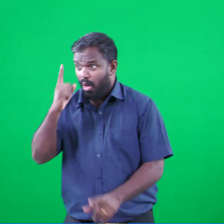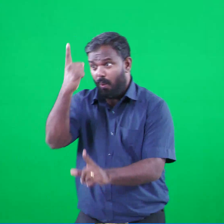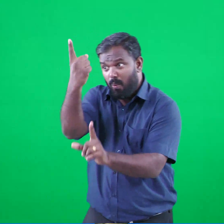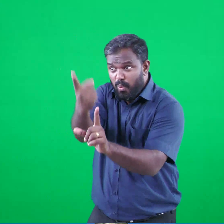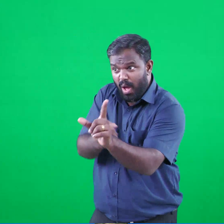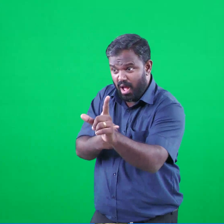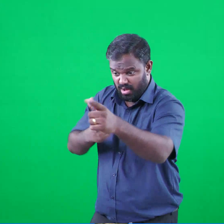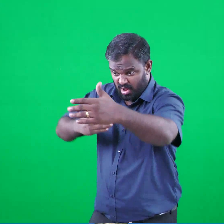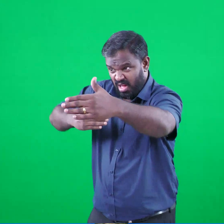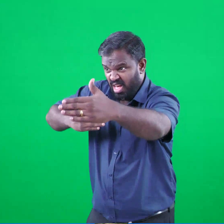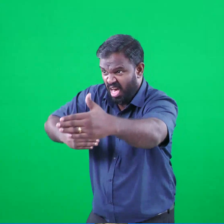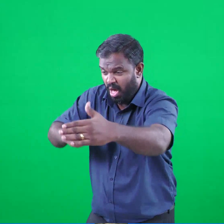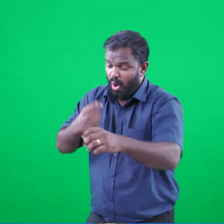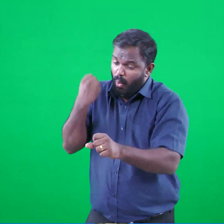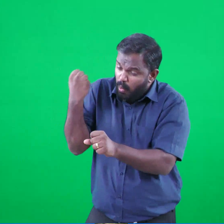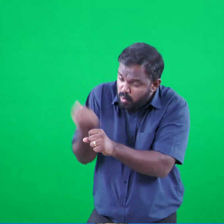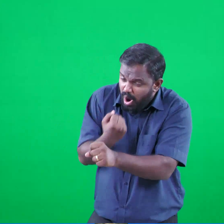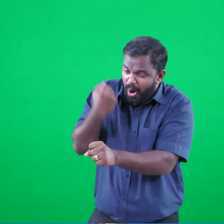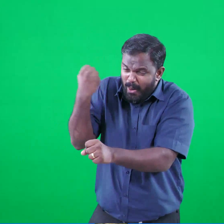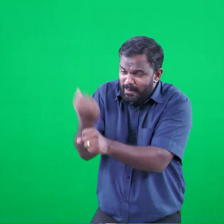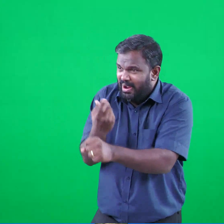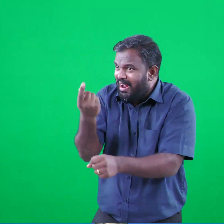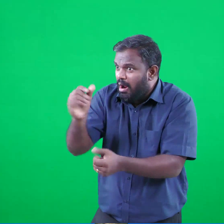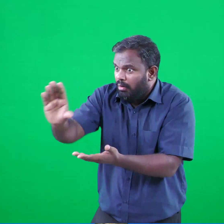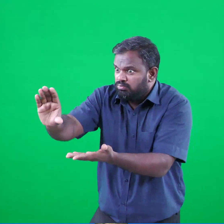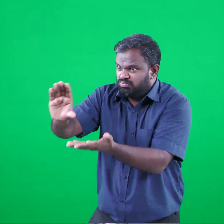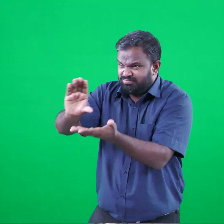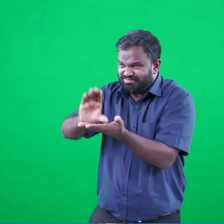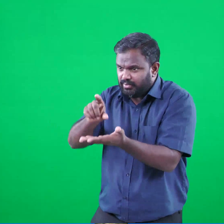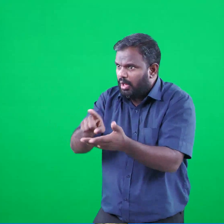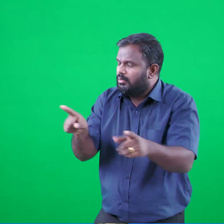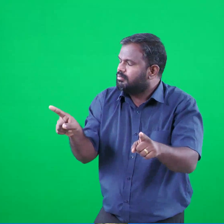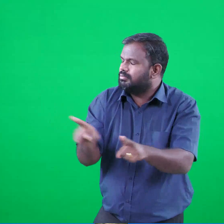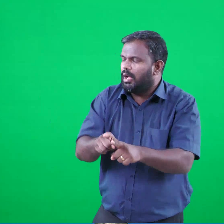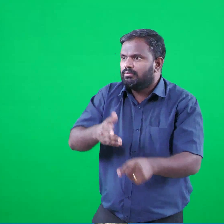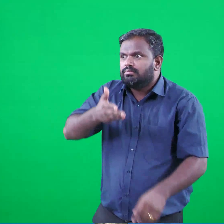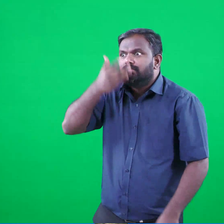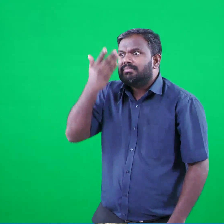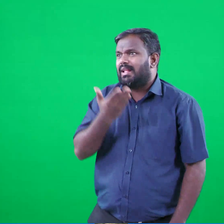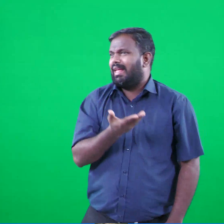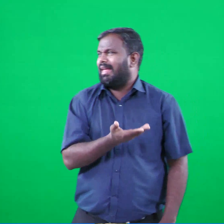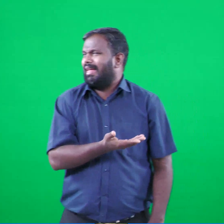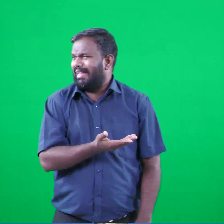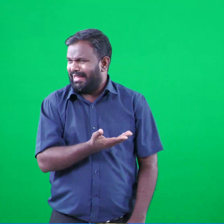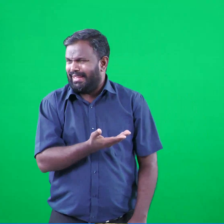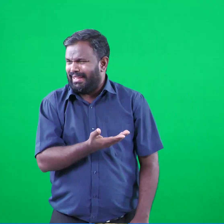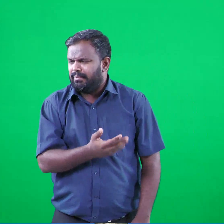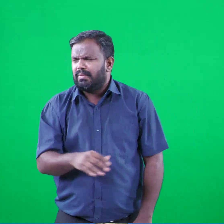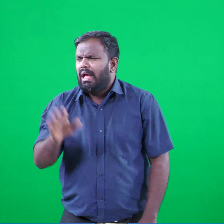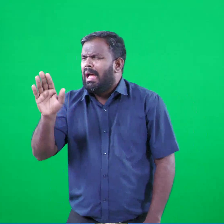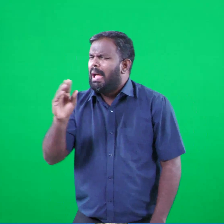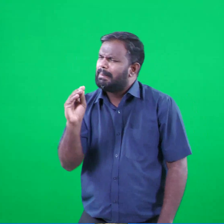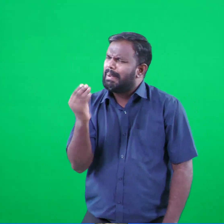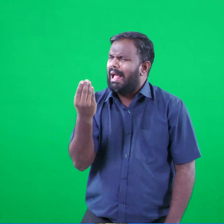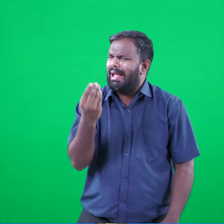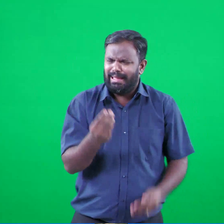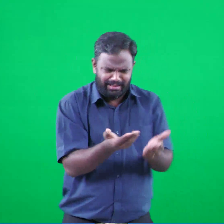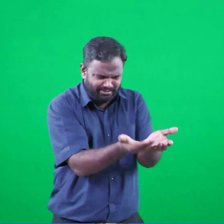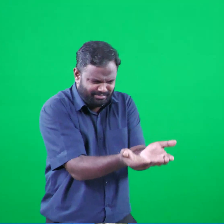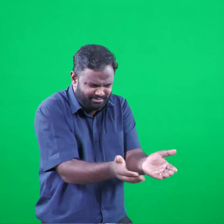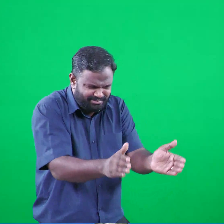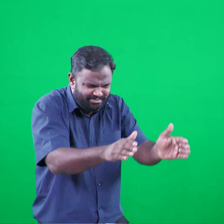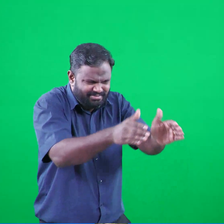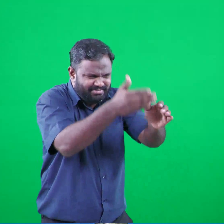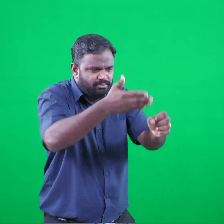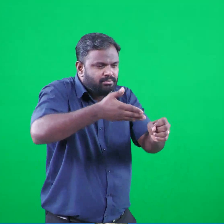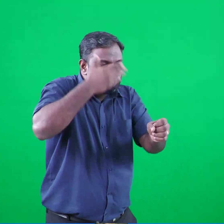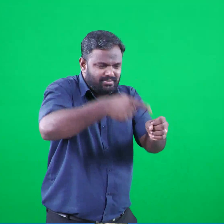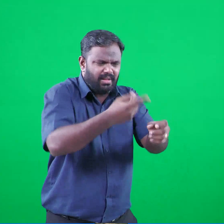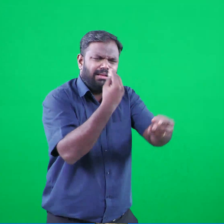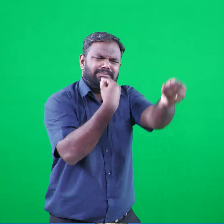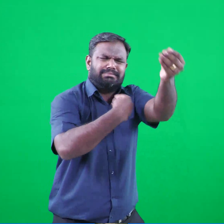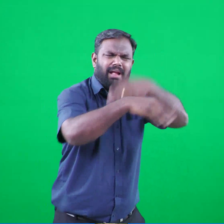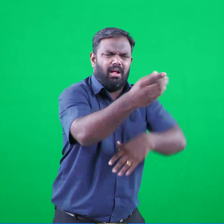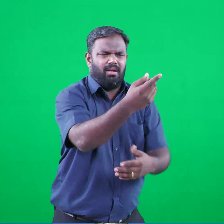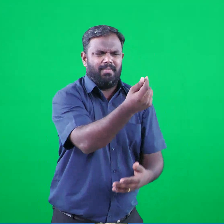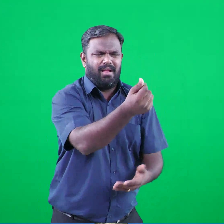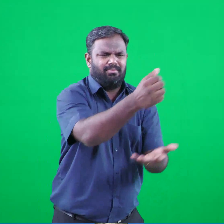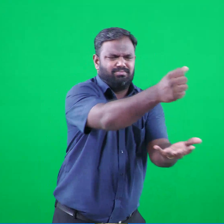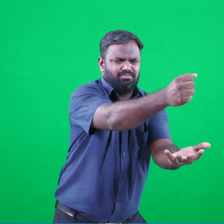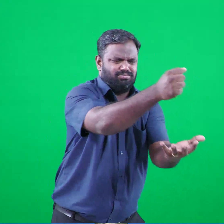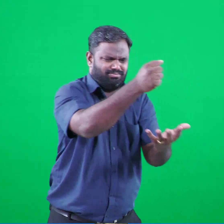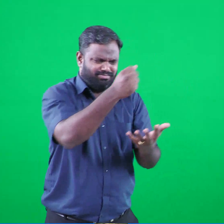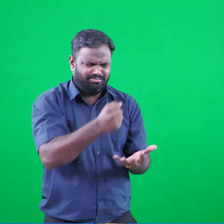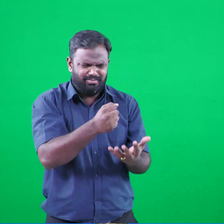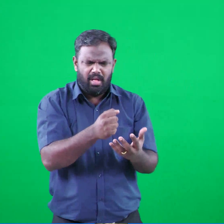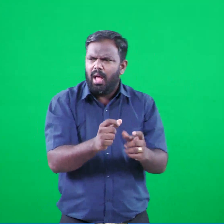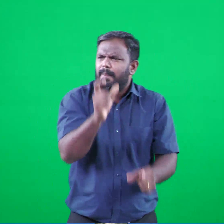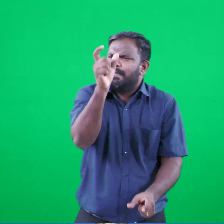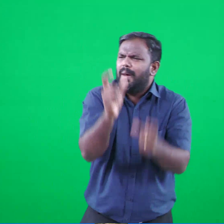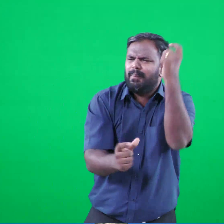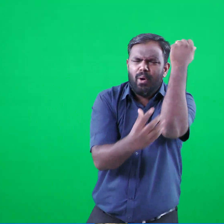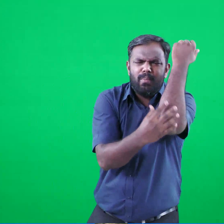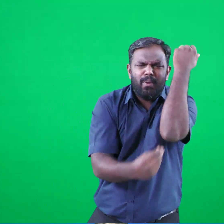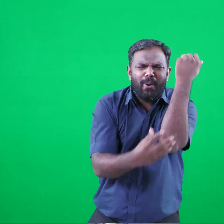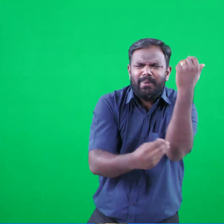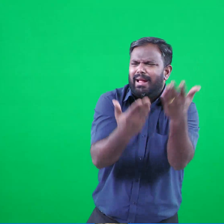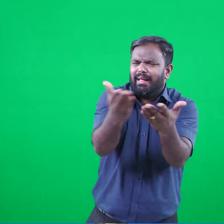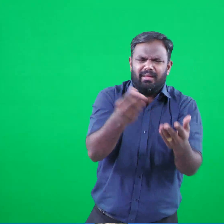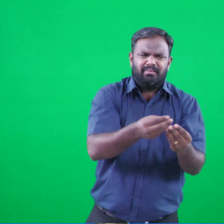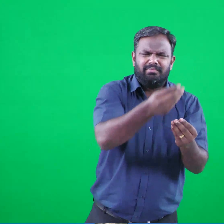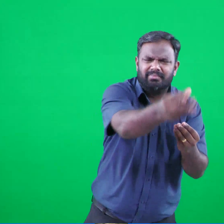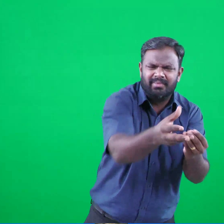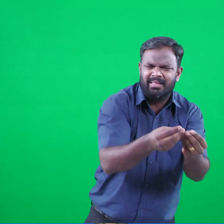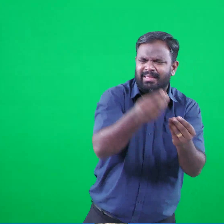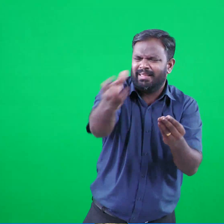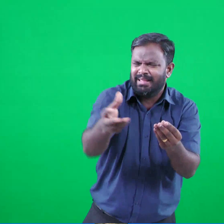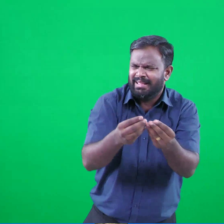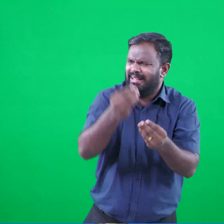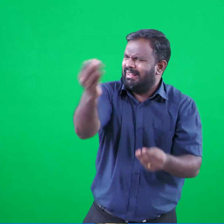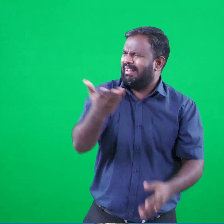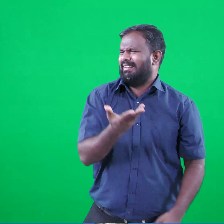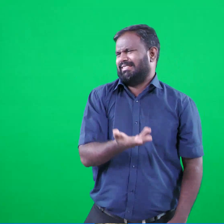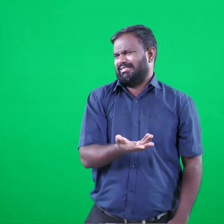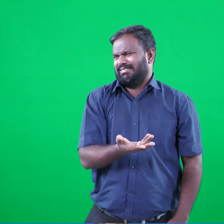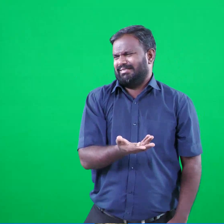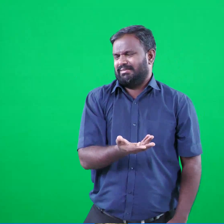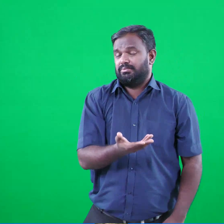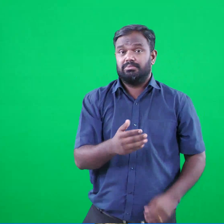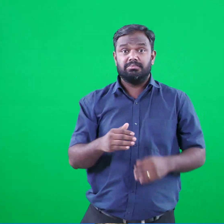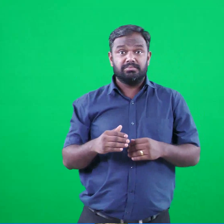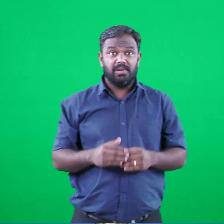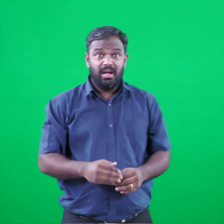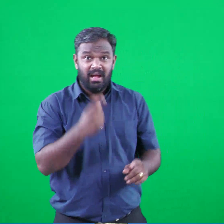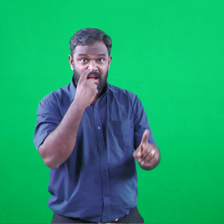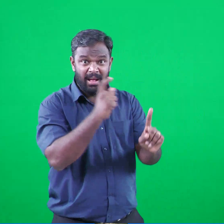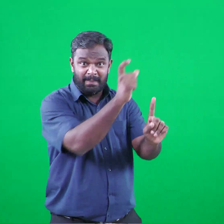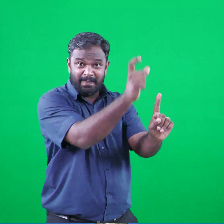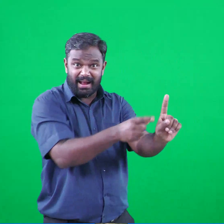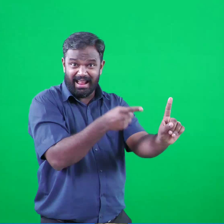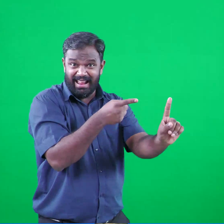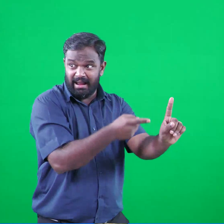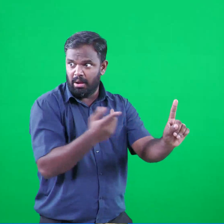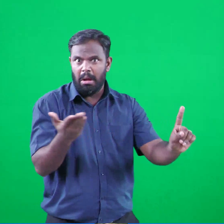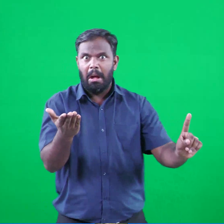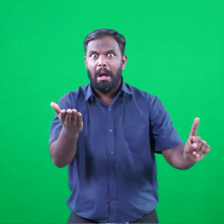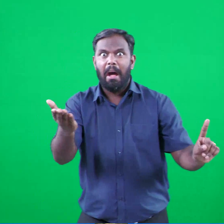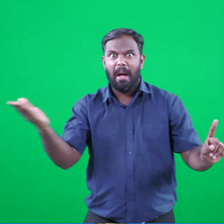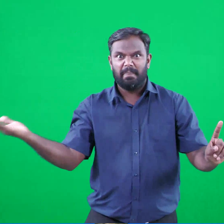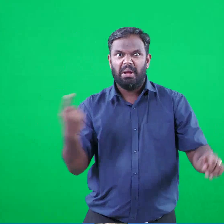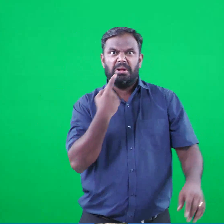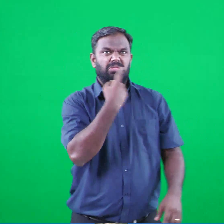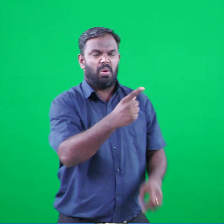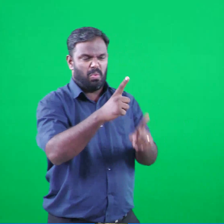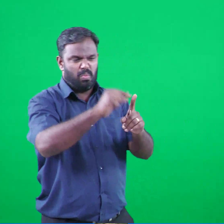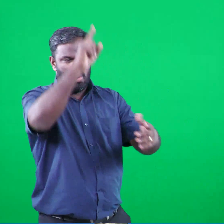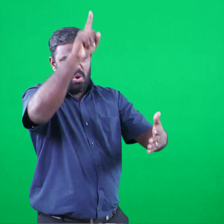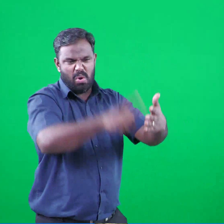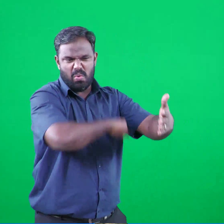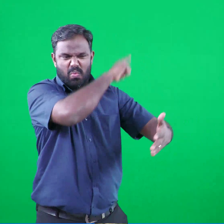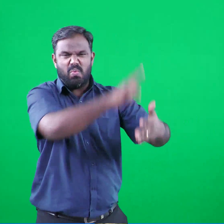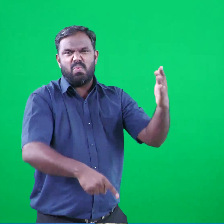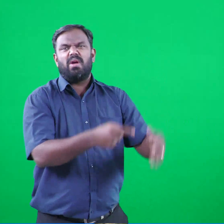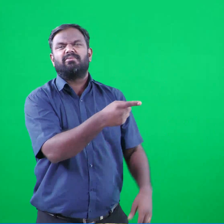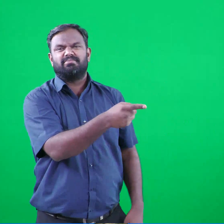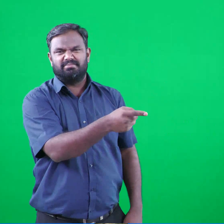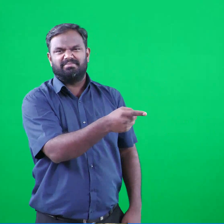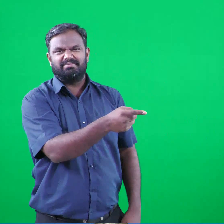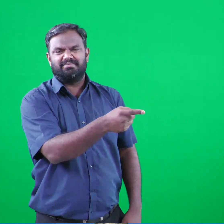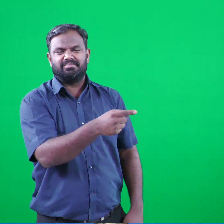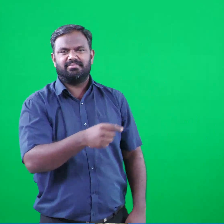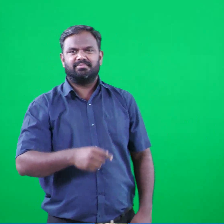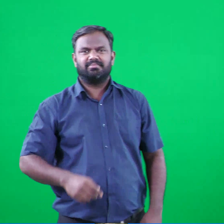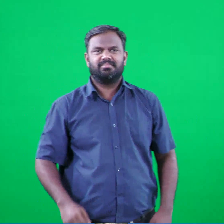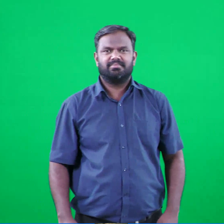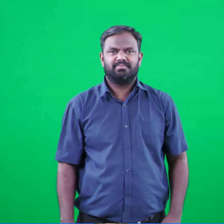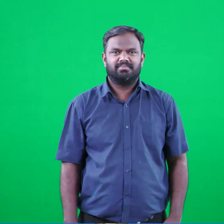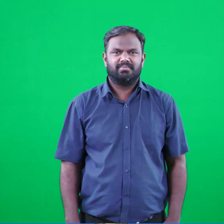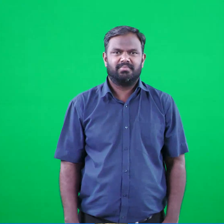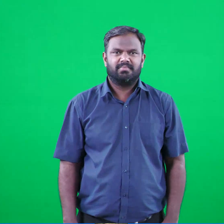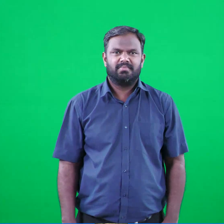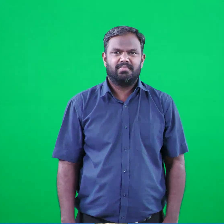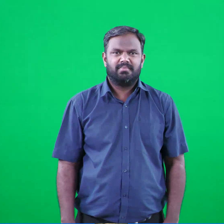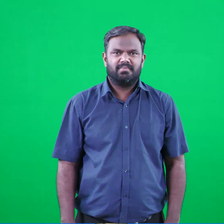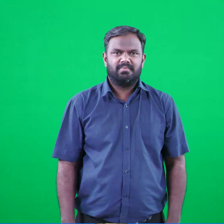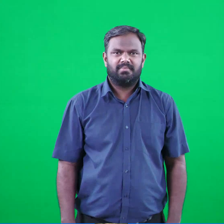It could have been sold for over three hundred denarii and the money given to the poor." And they scolded her.